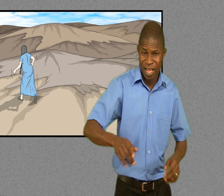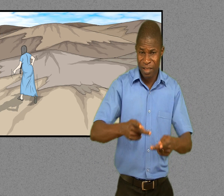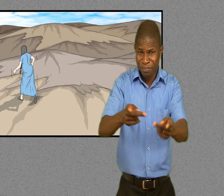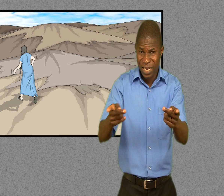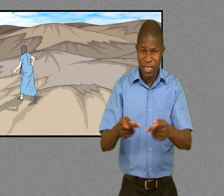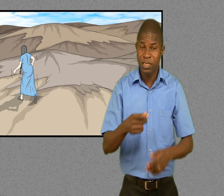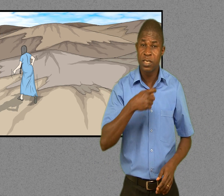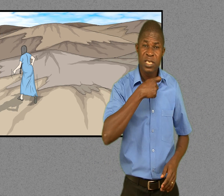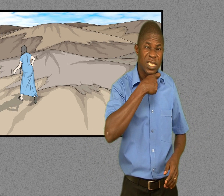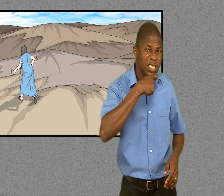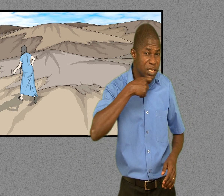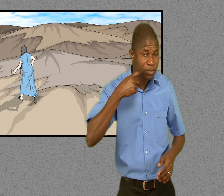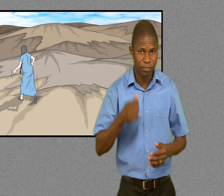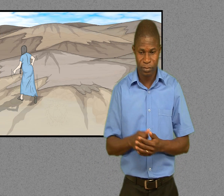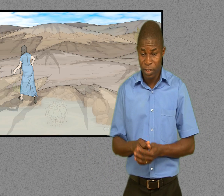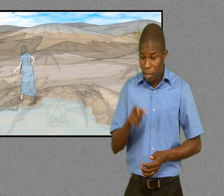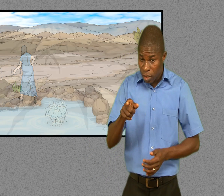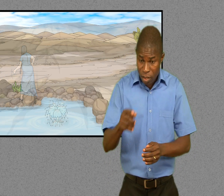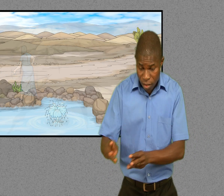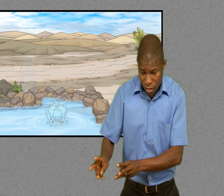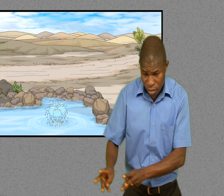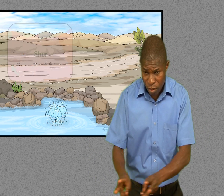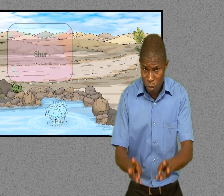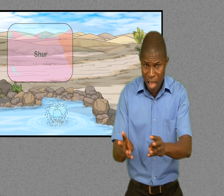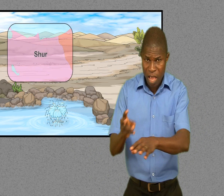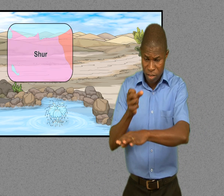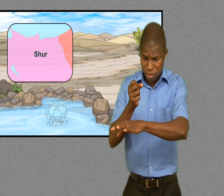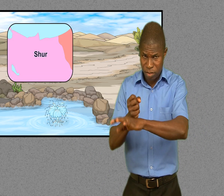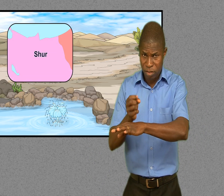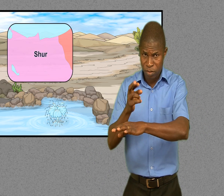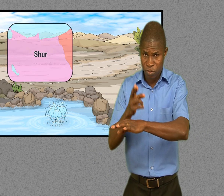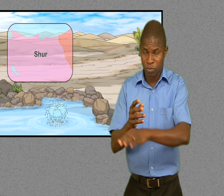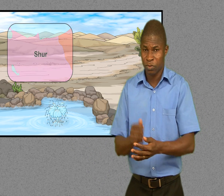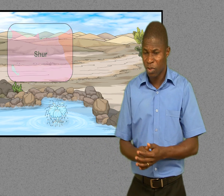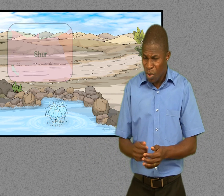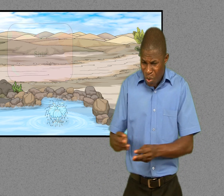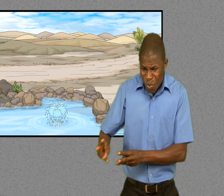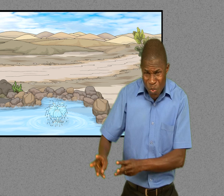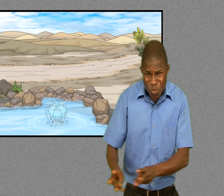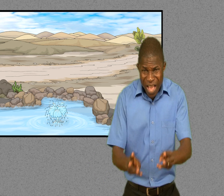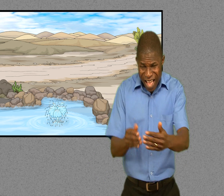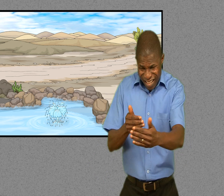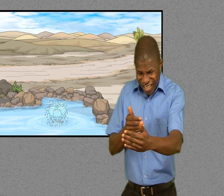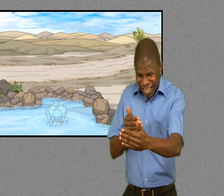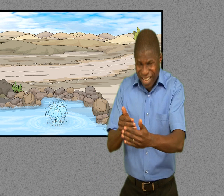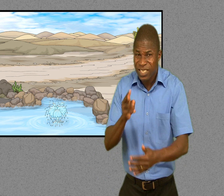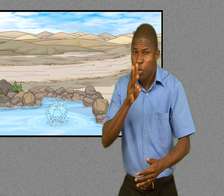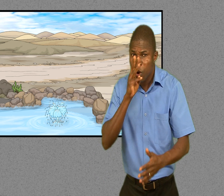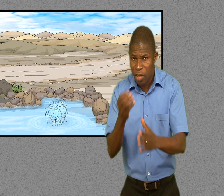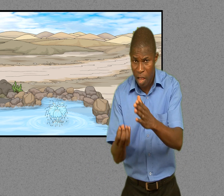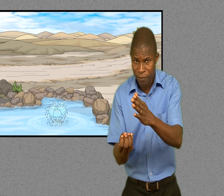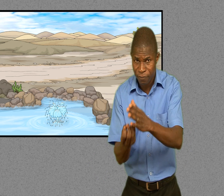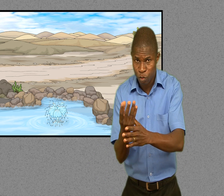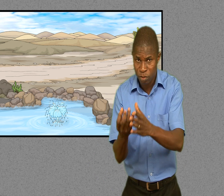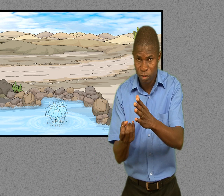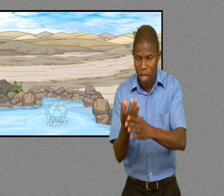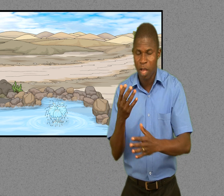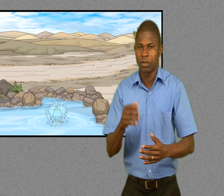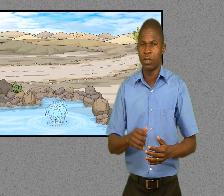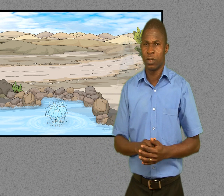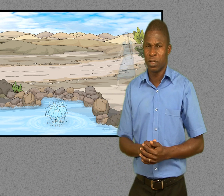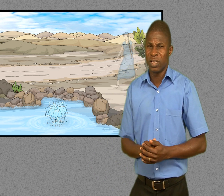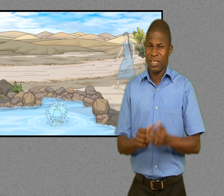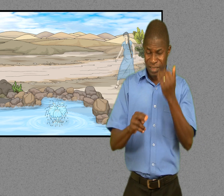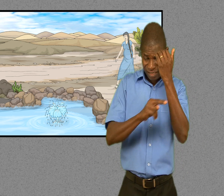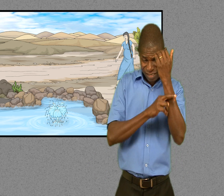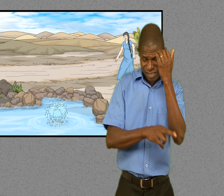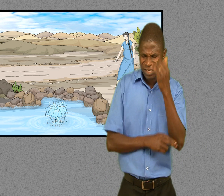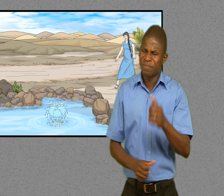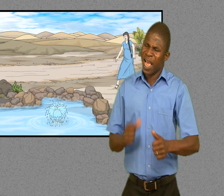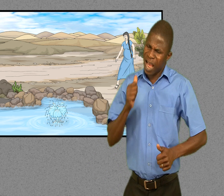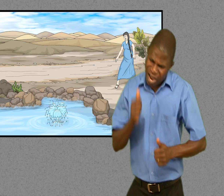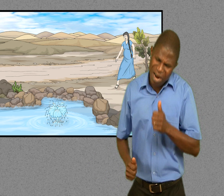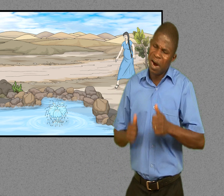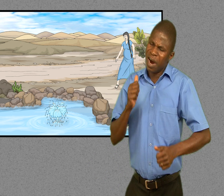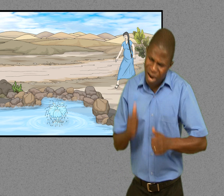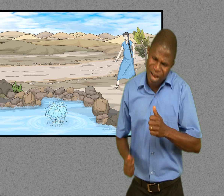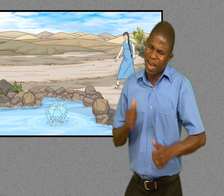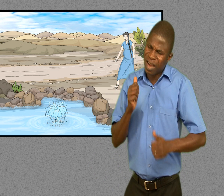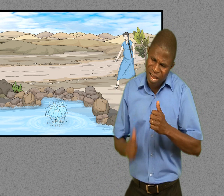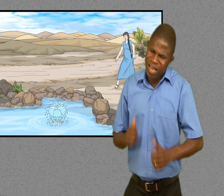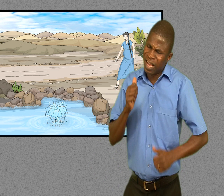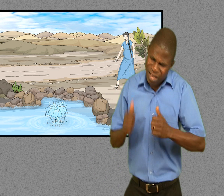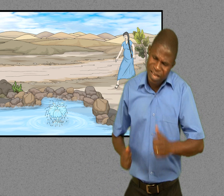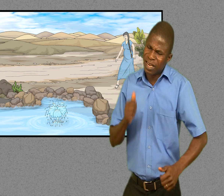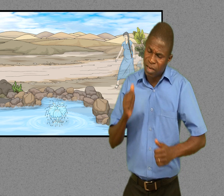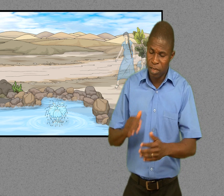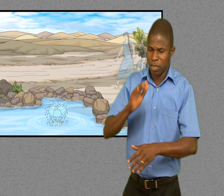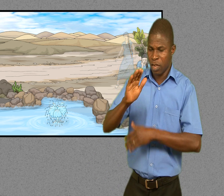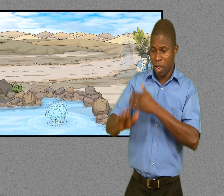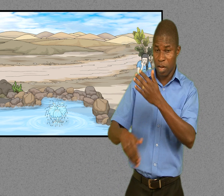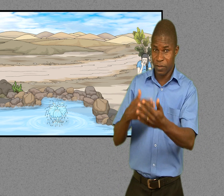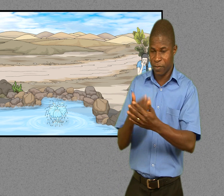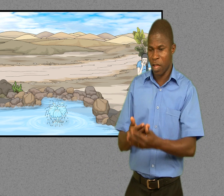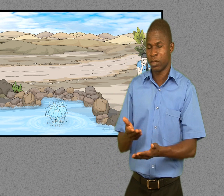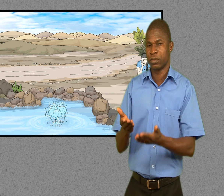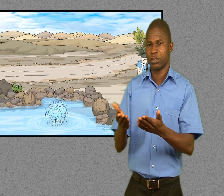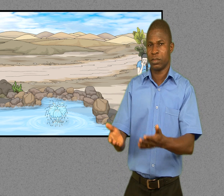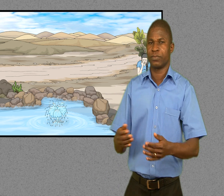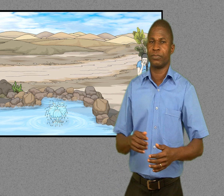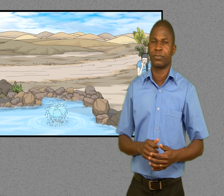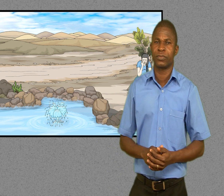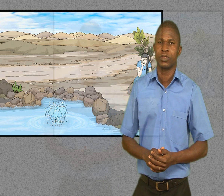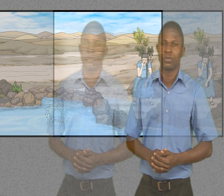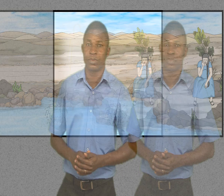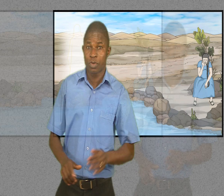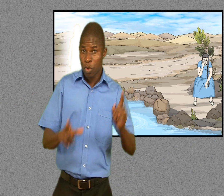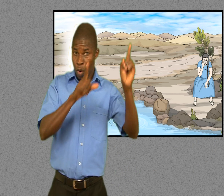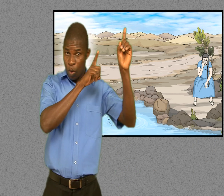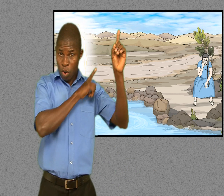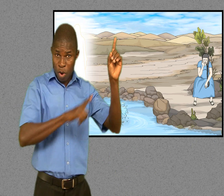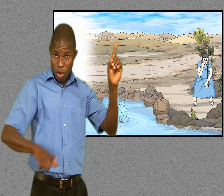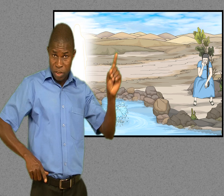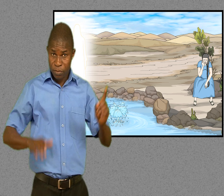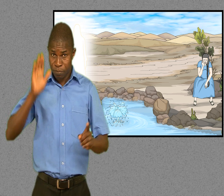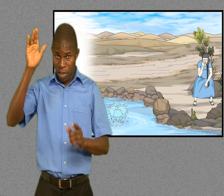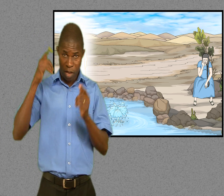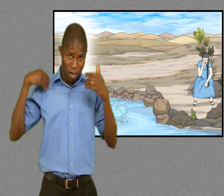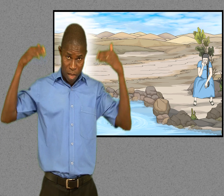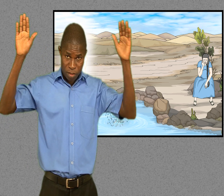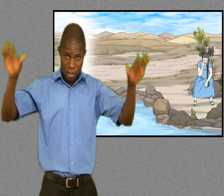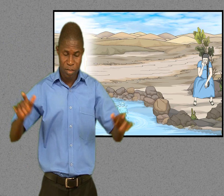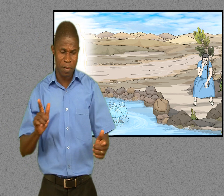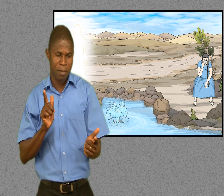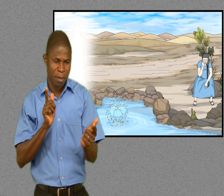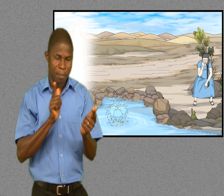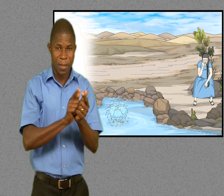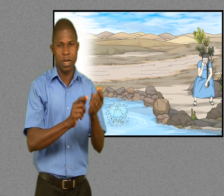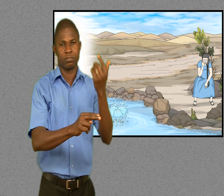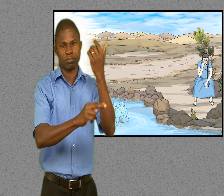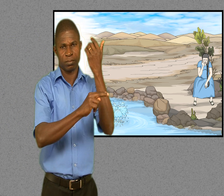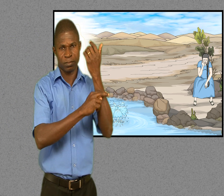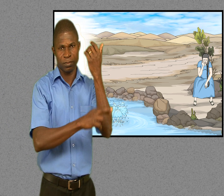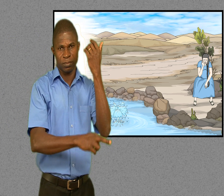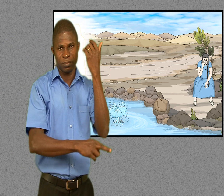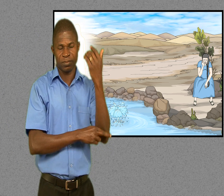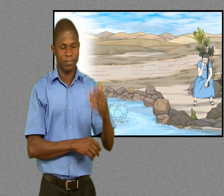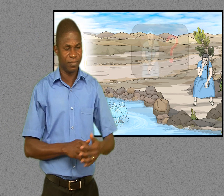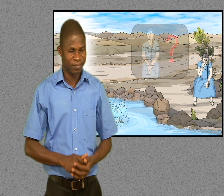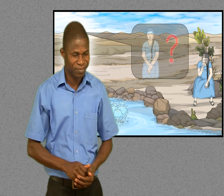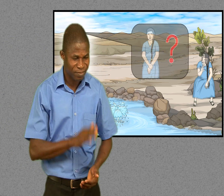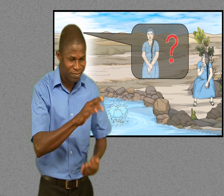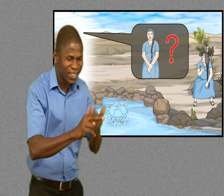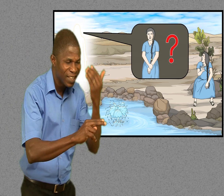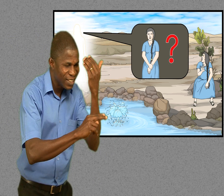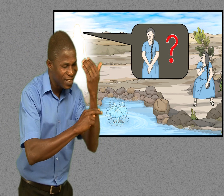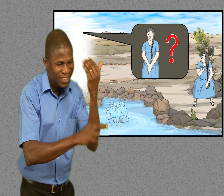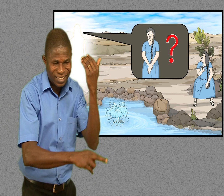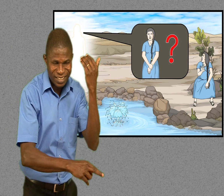Now the angel of the LORD found Hagar by a spring of water in the desert—the spring along the road to Shur.